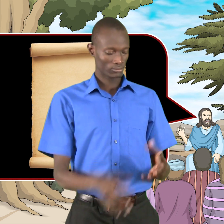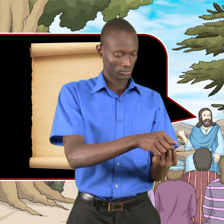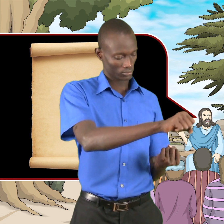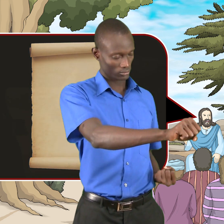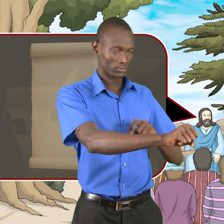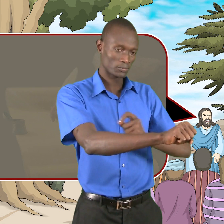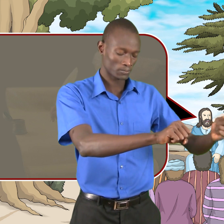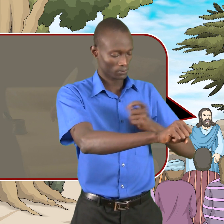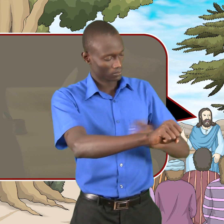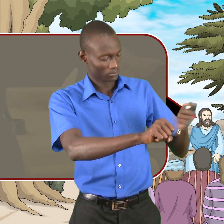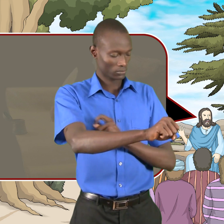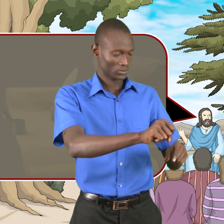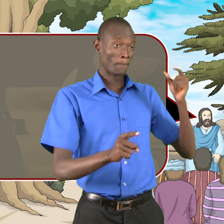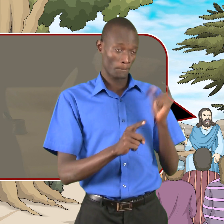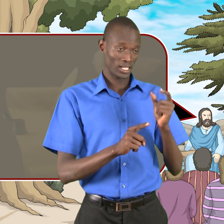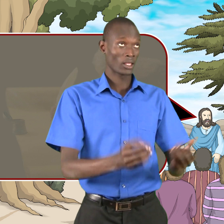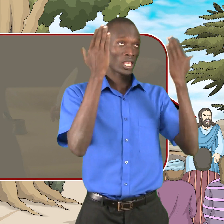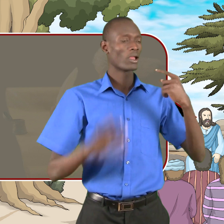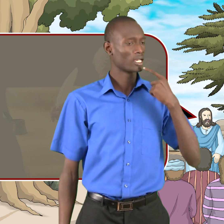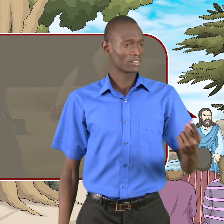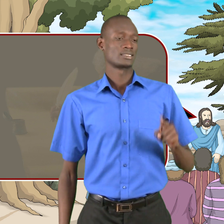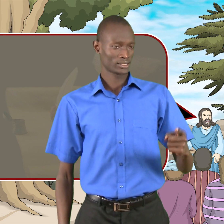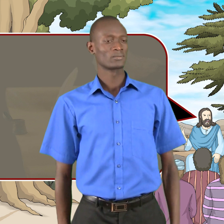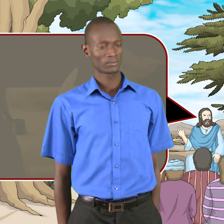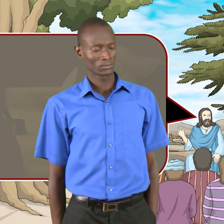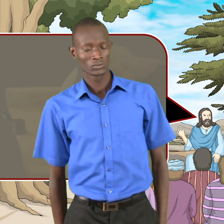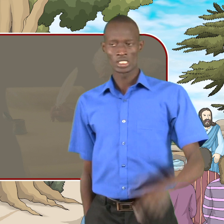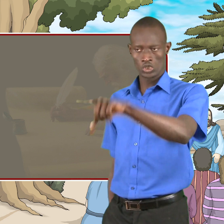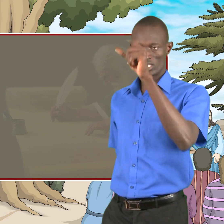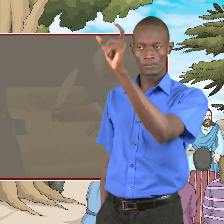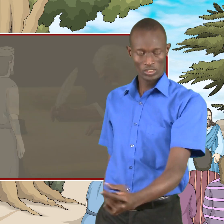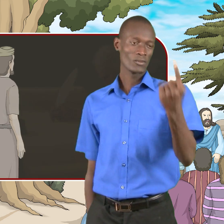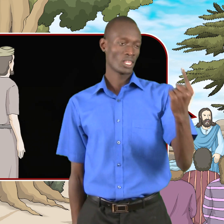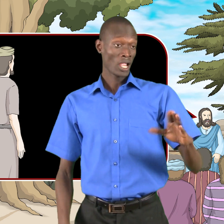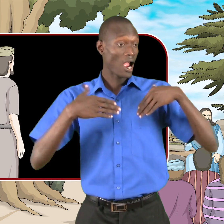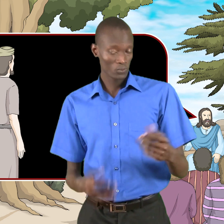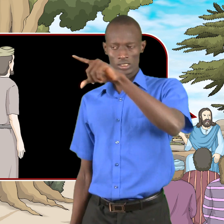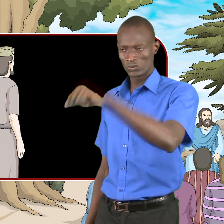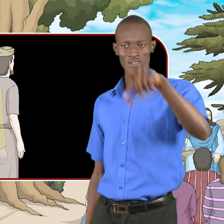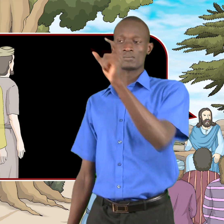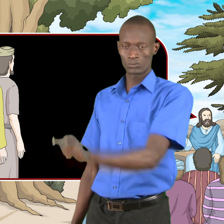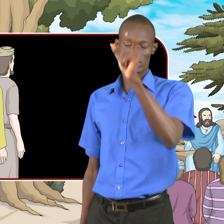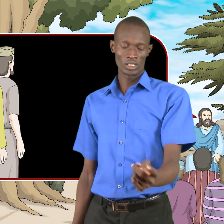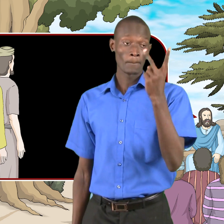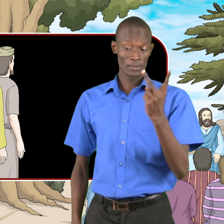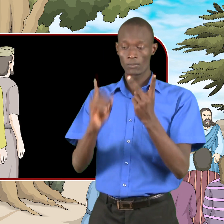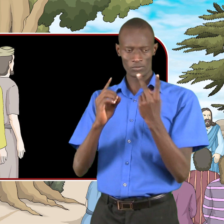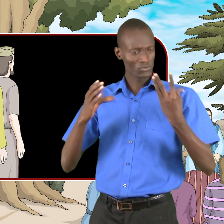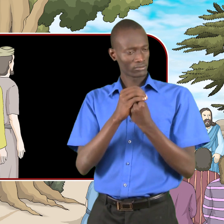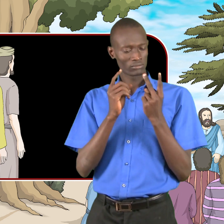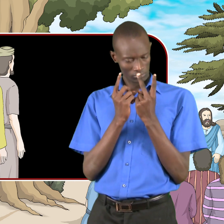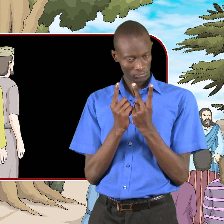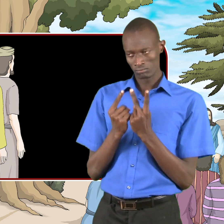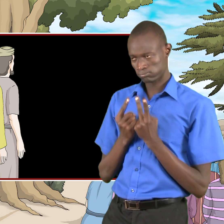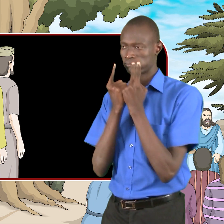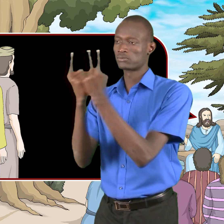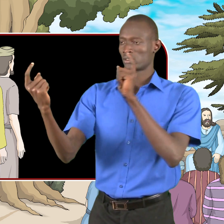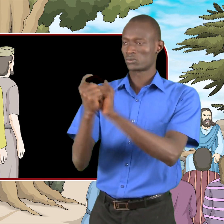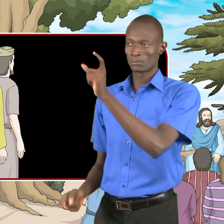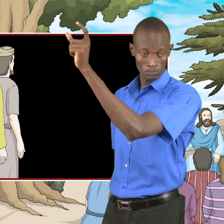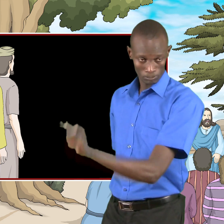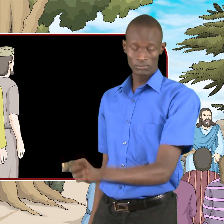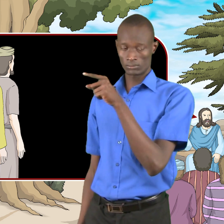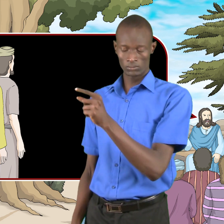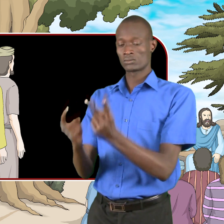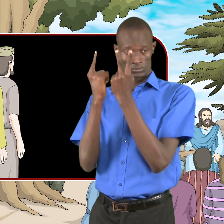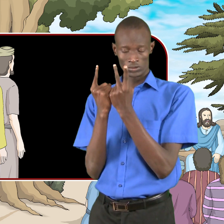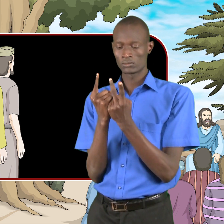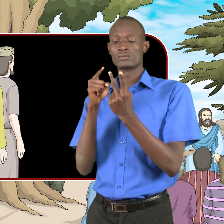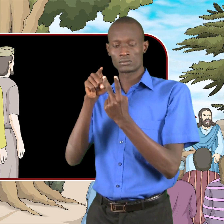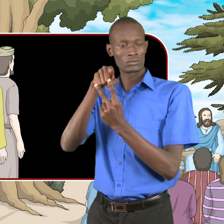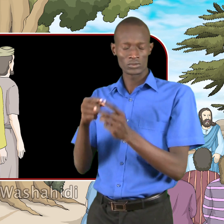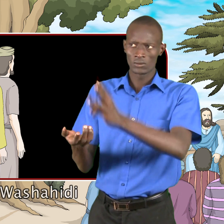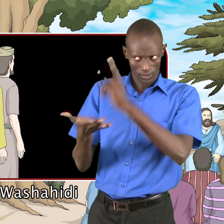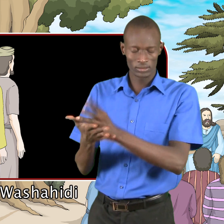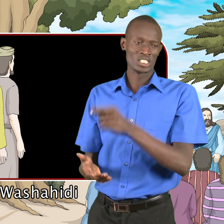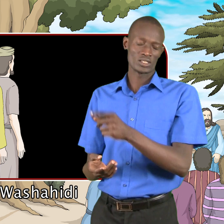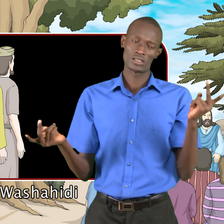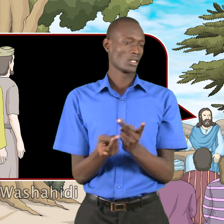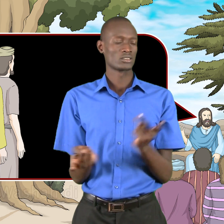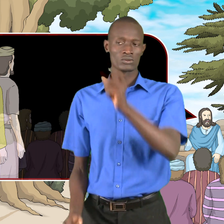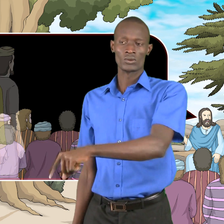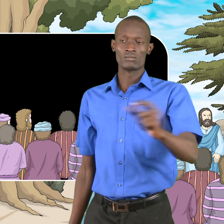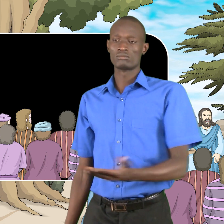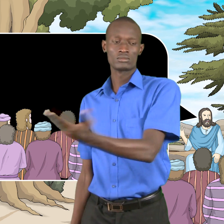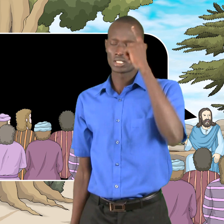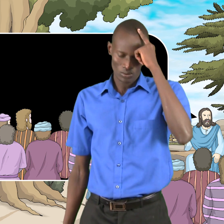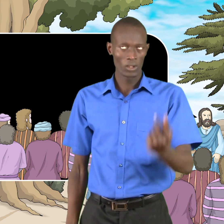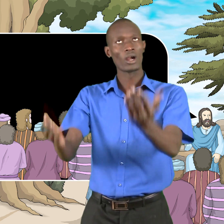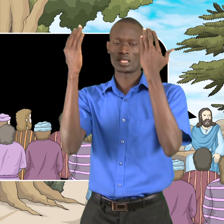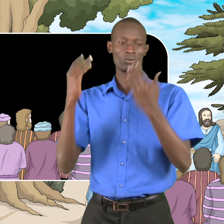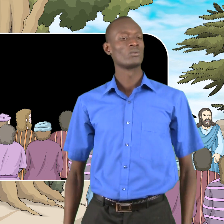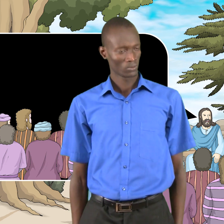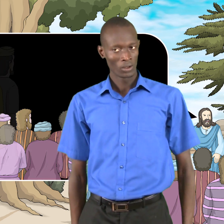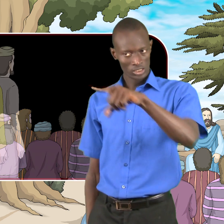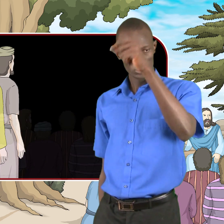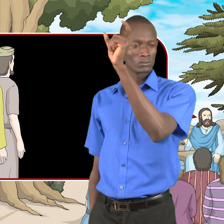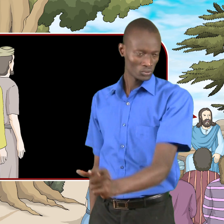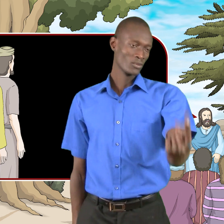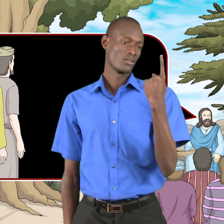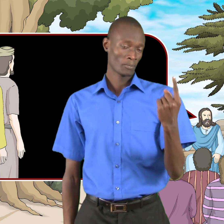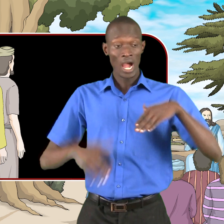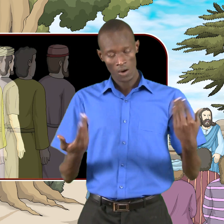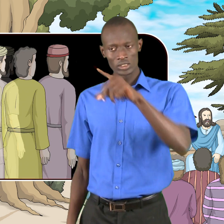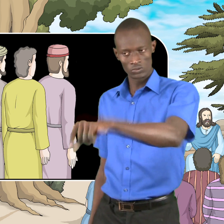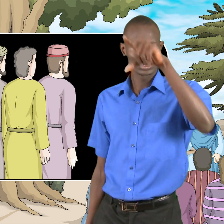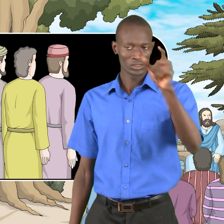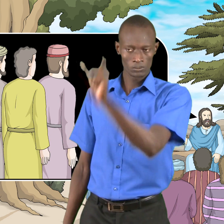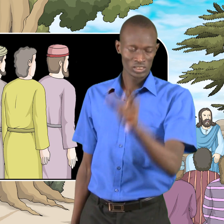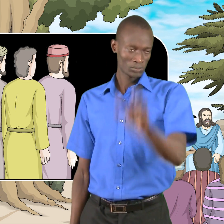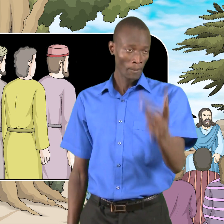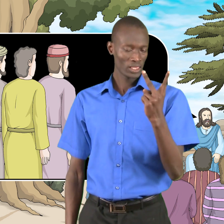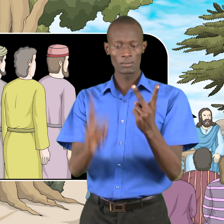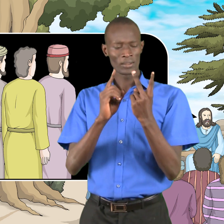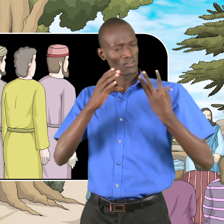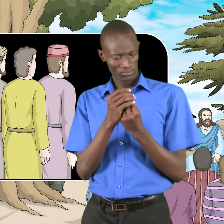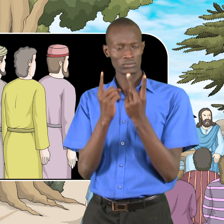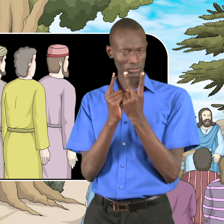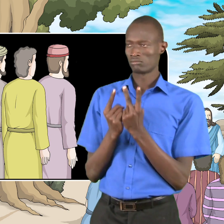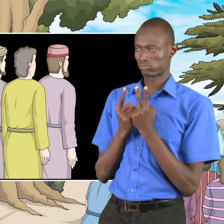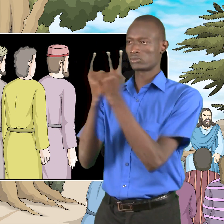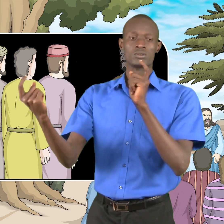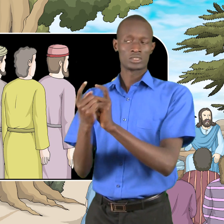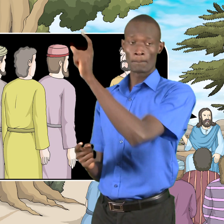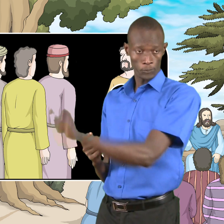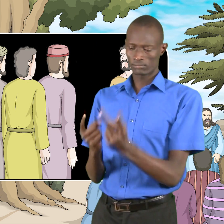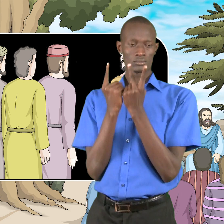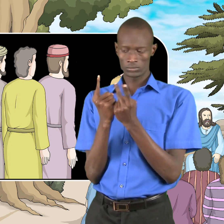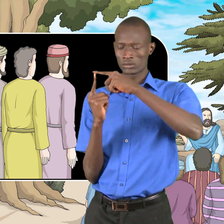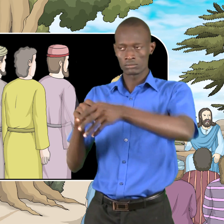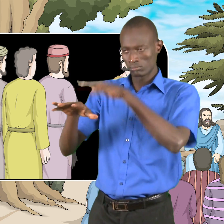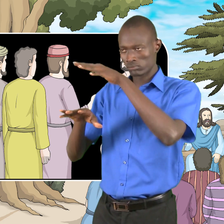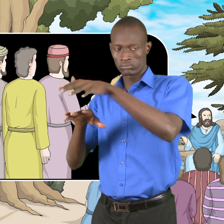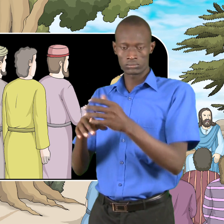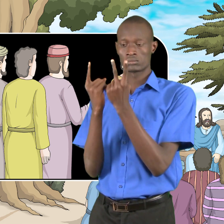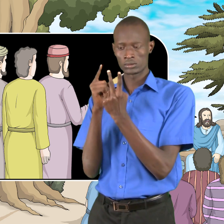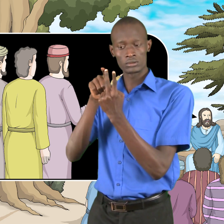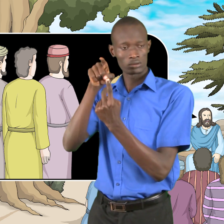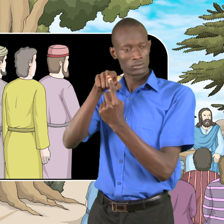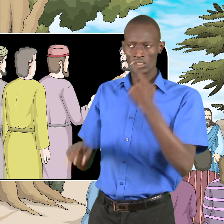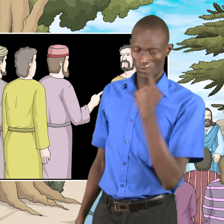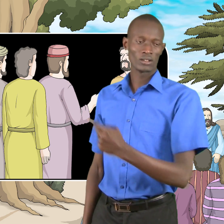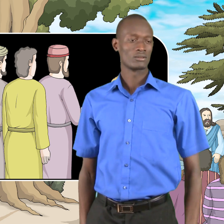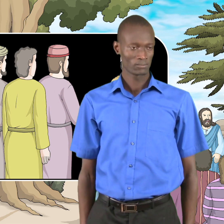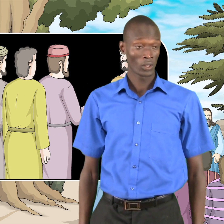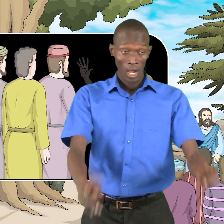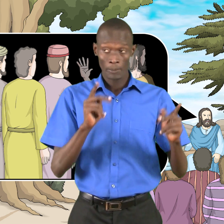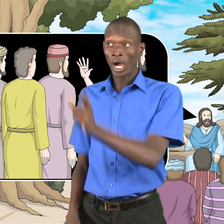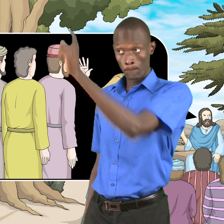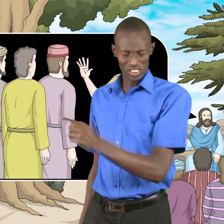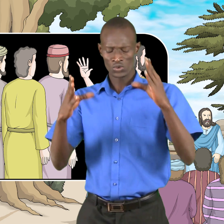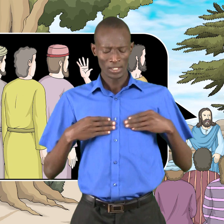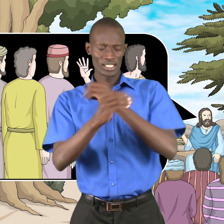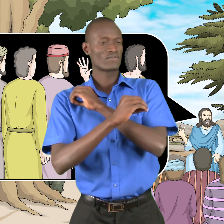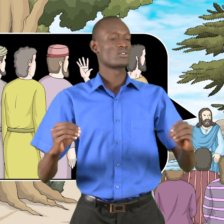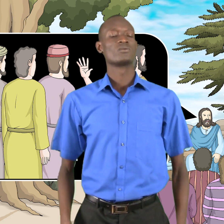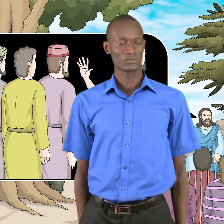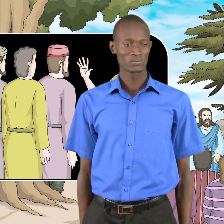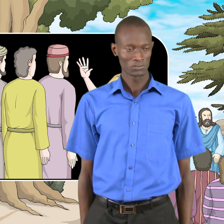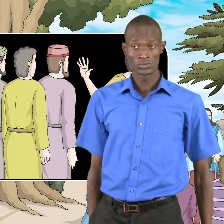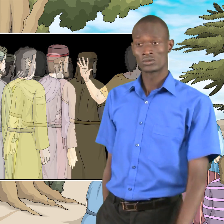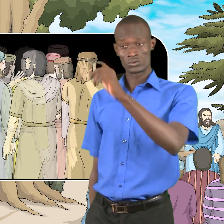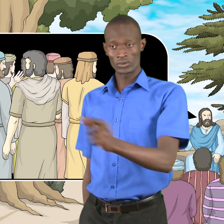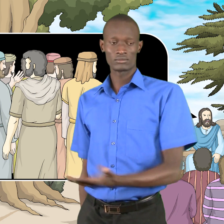But if he will not listen, take one or two others along, so that ‘every matter may be established by the testimony of two or three witnesses.’